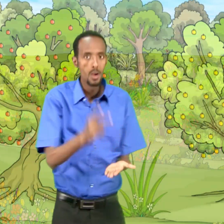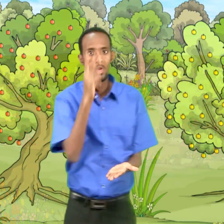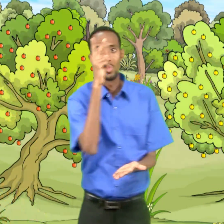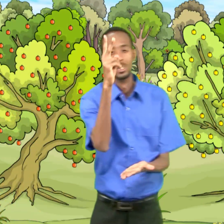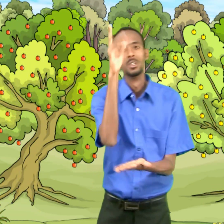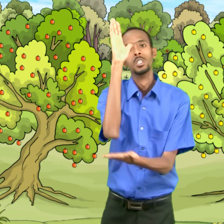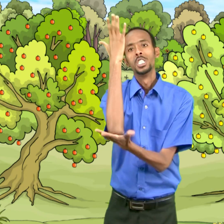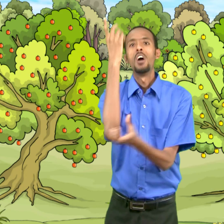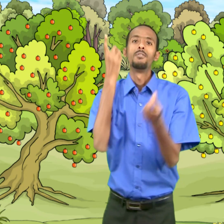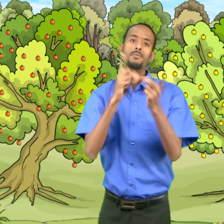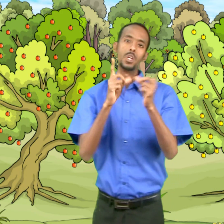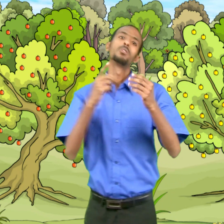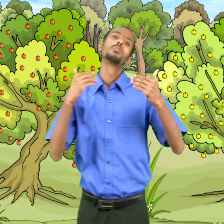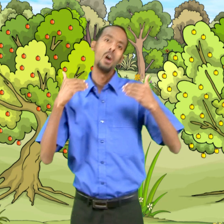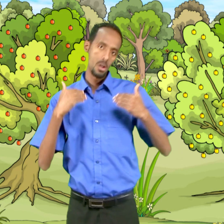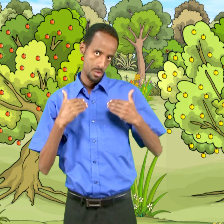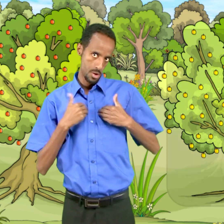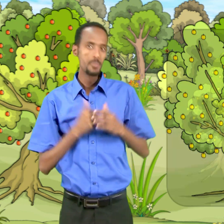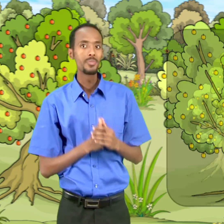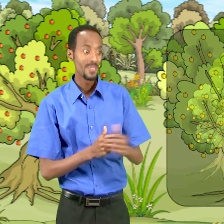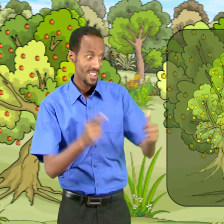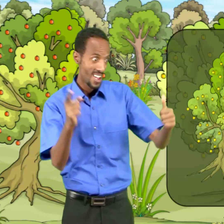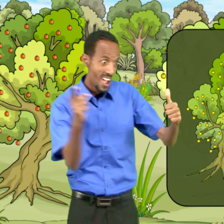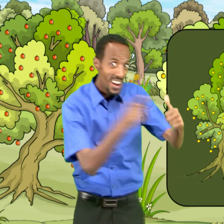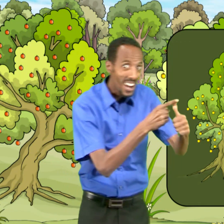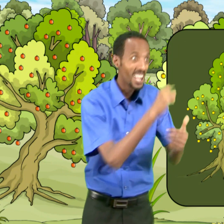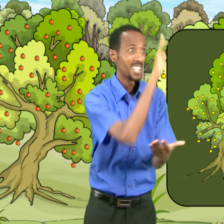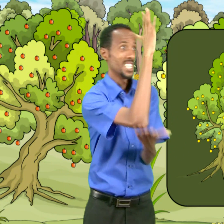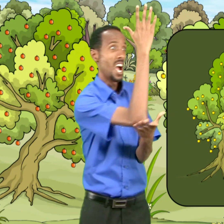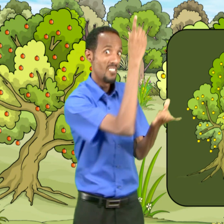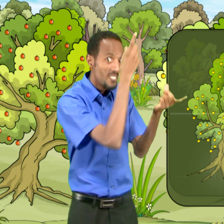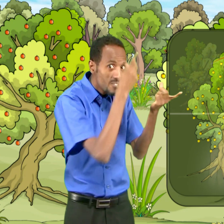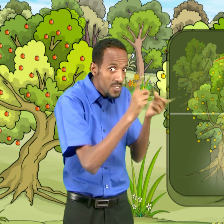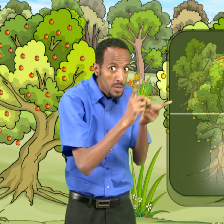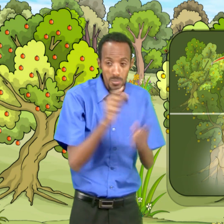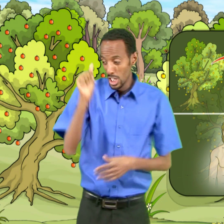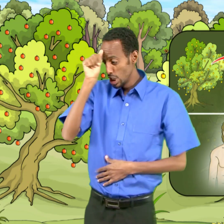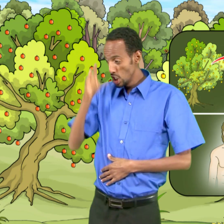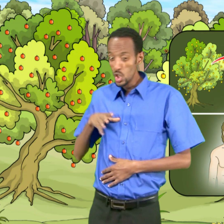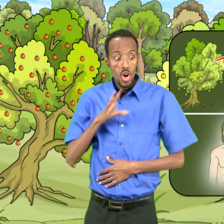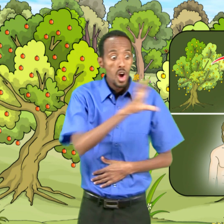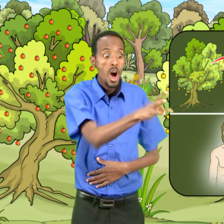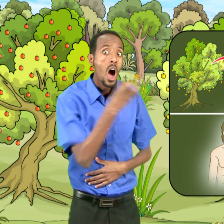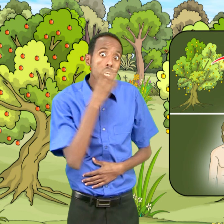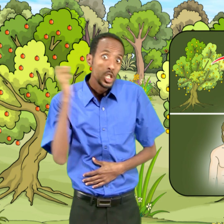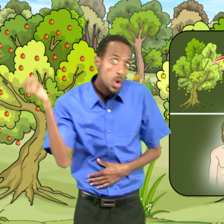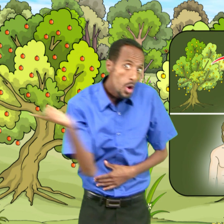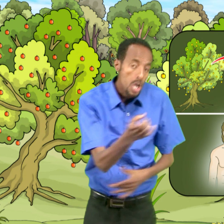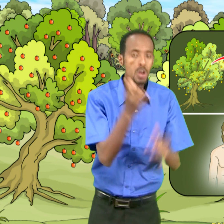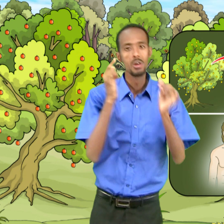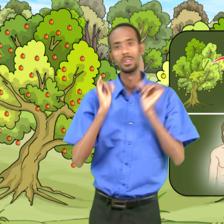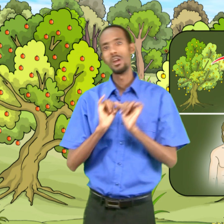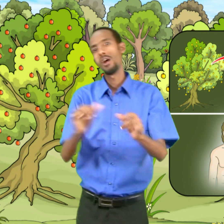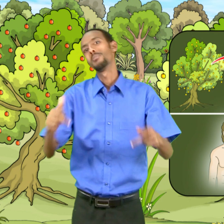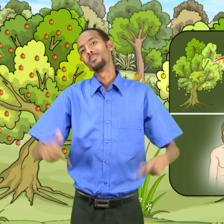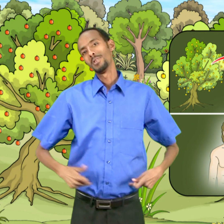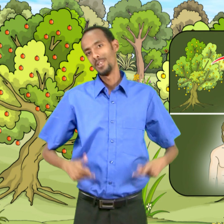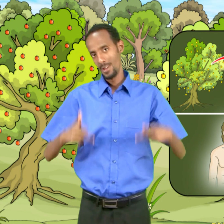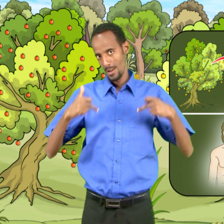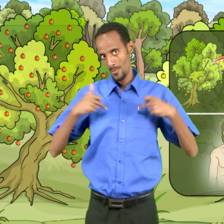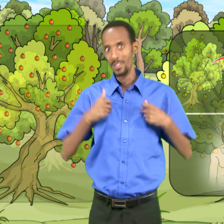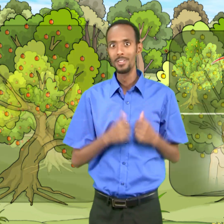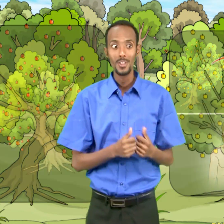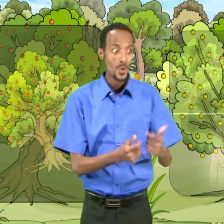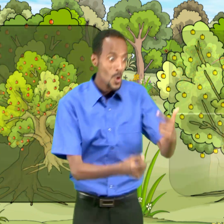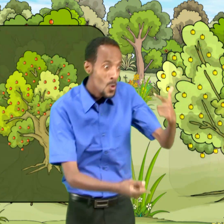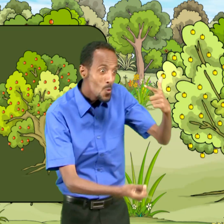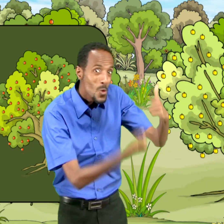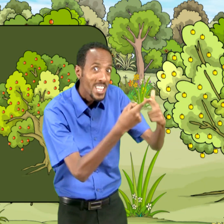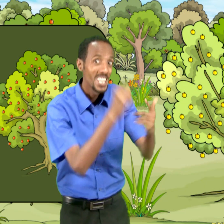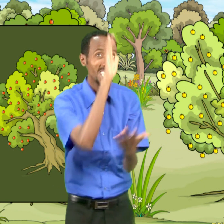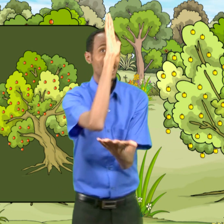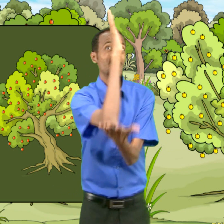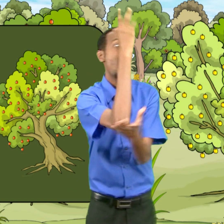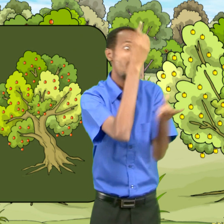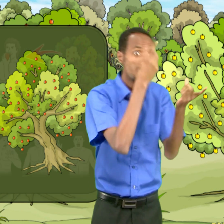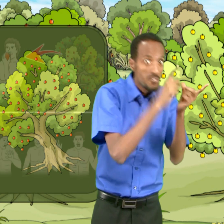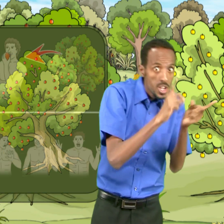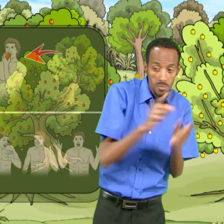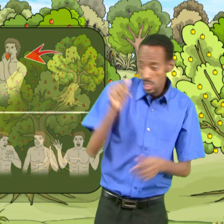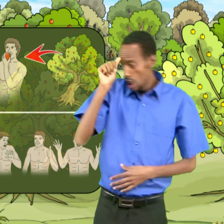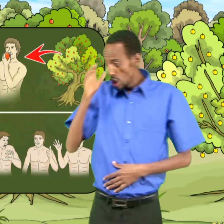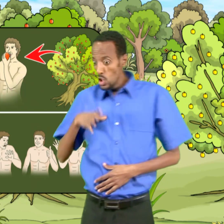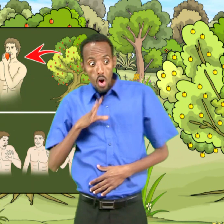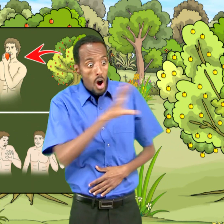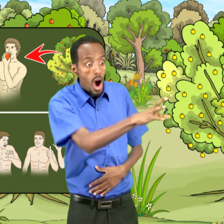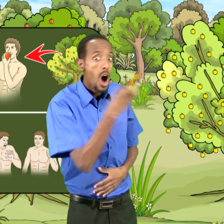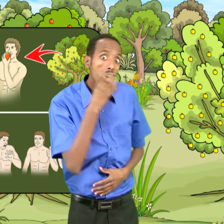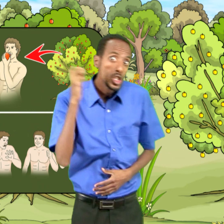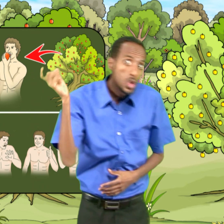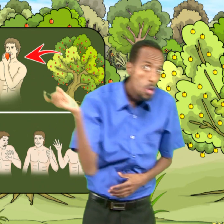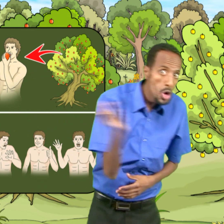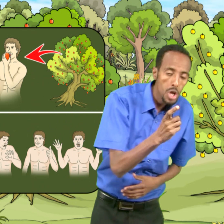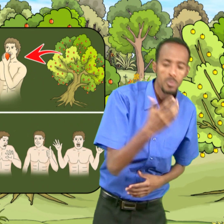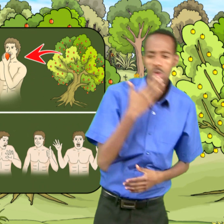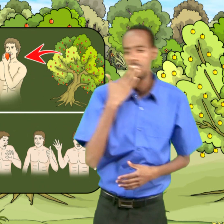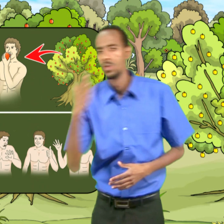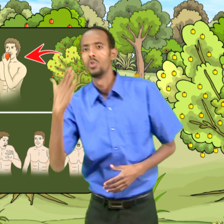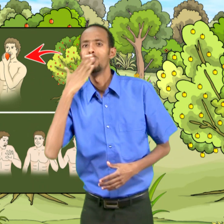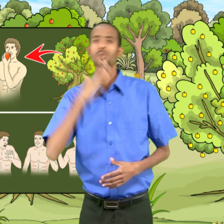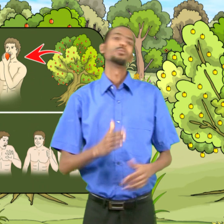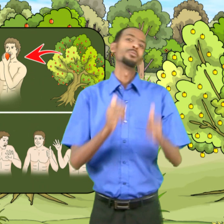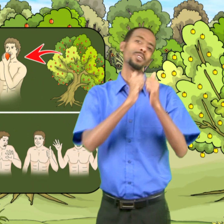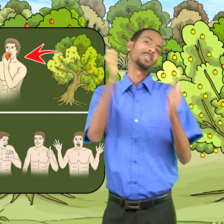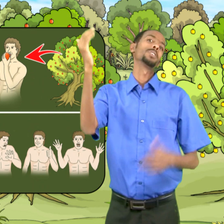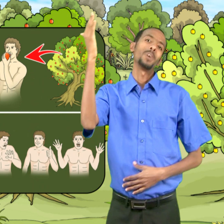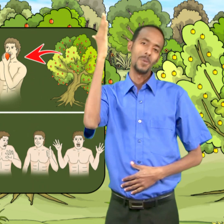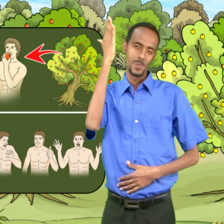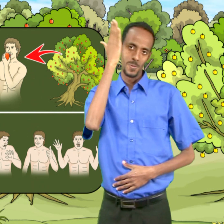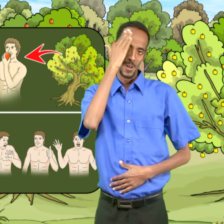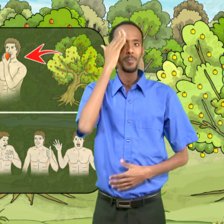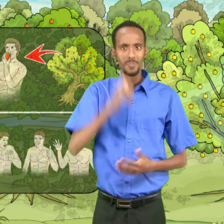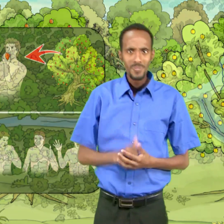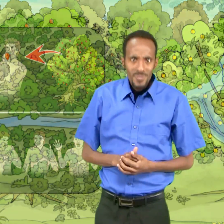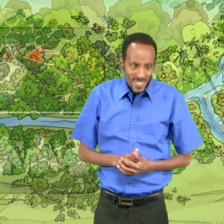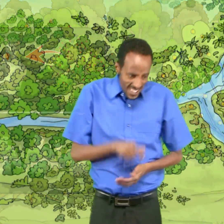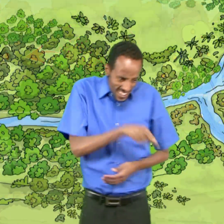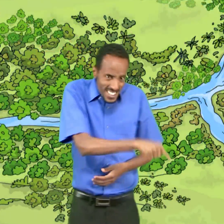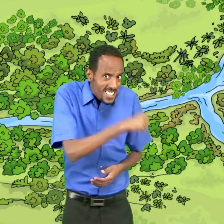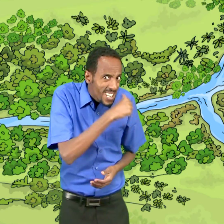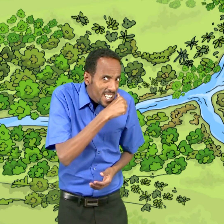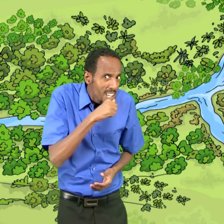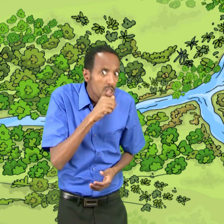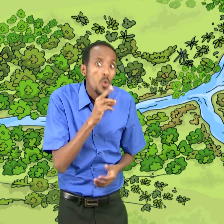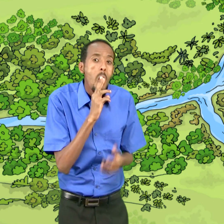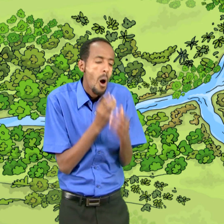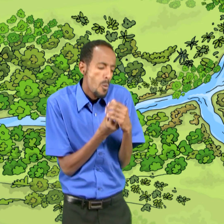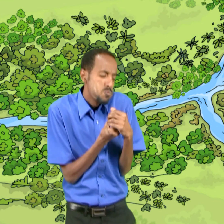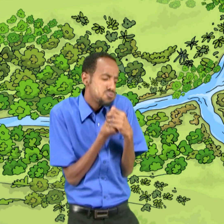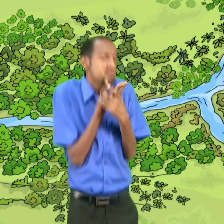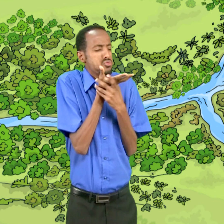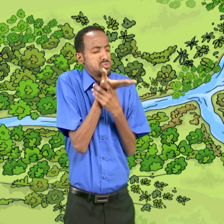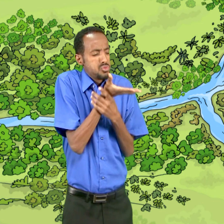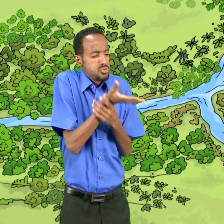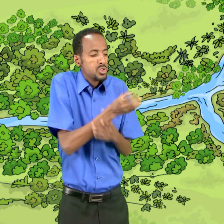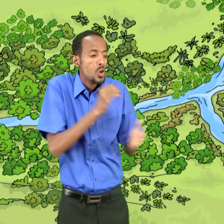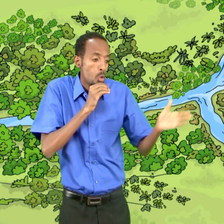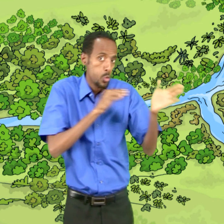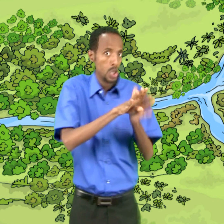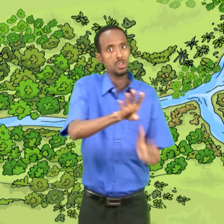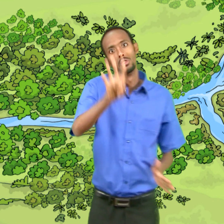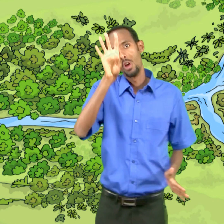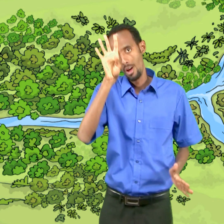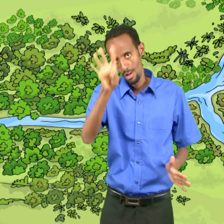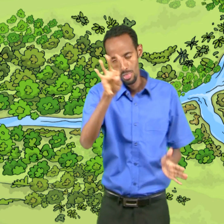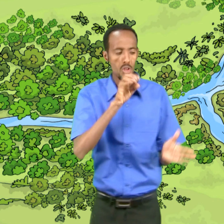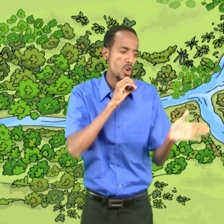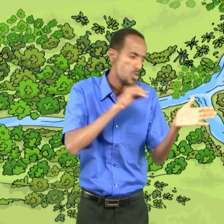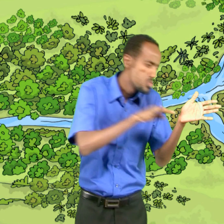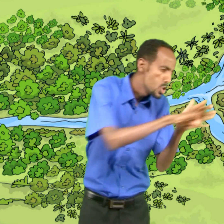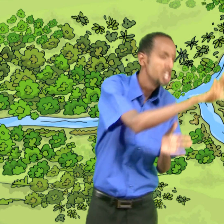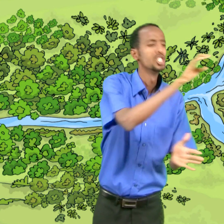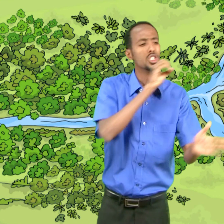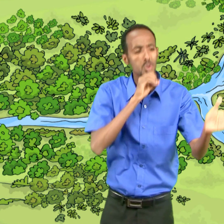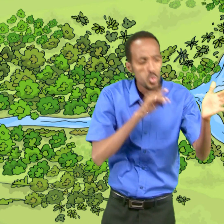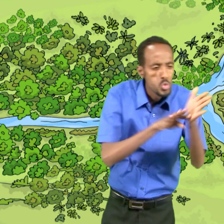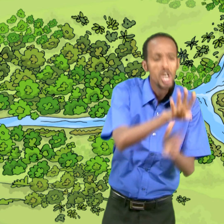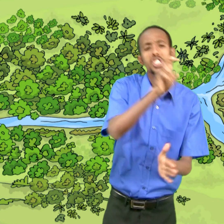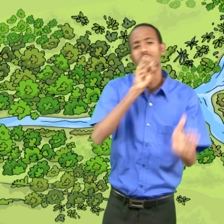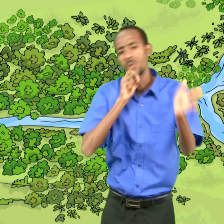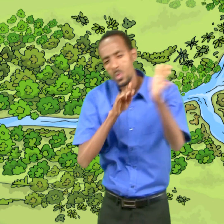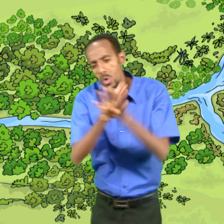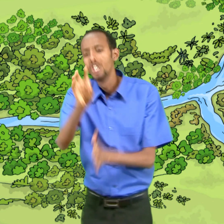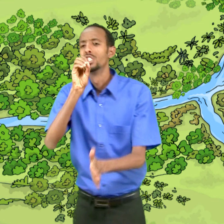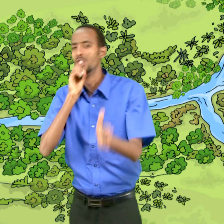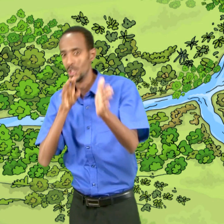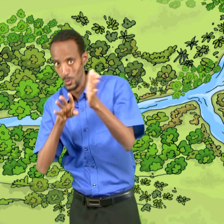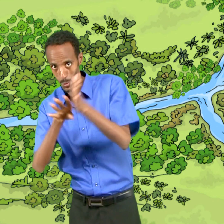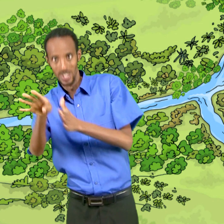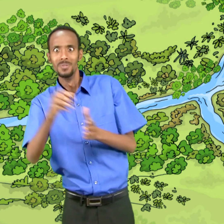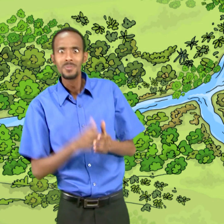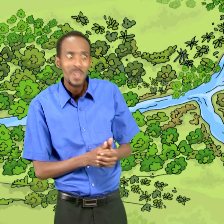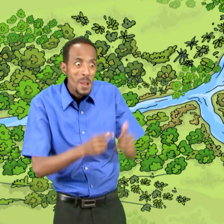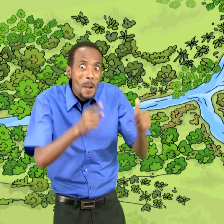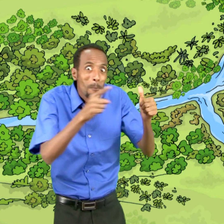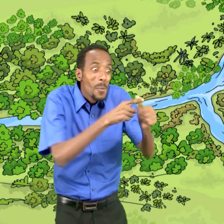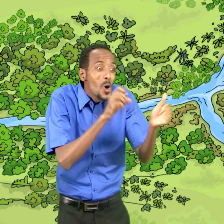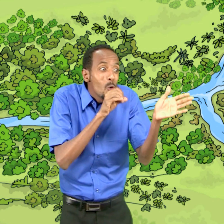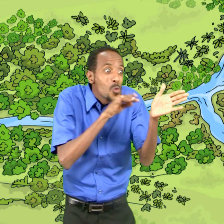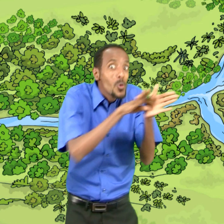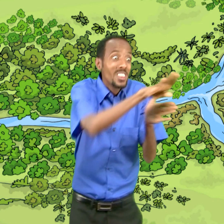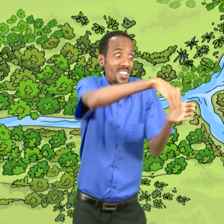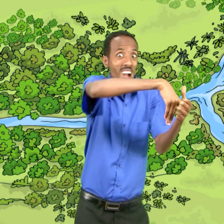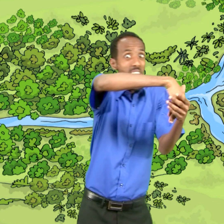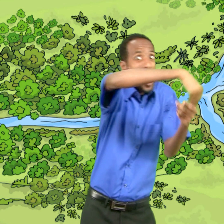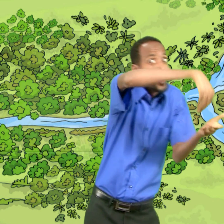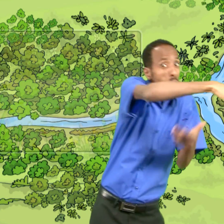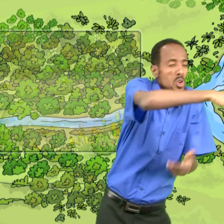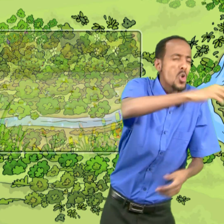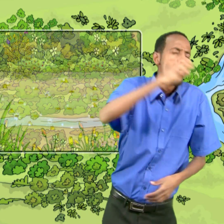Out of the ground the LORD God gave growth to every tree that is pleasing to the eye and good for food. And in the middle of the garden were the tree of life and the tree of the knowledge of good and evil.